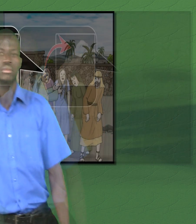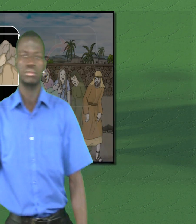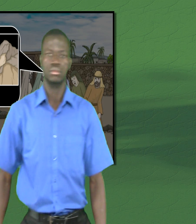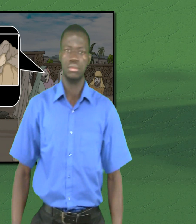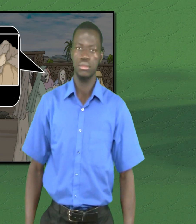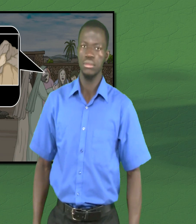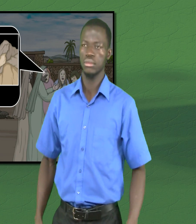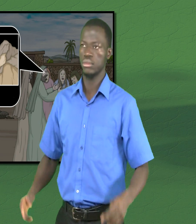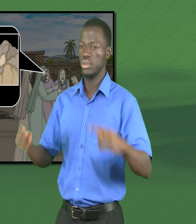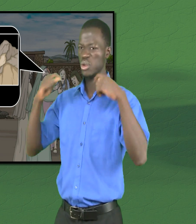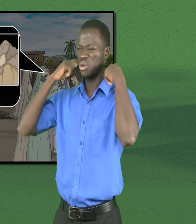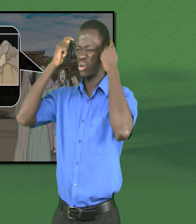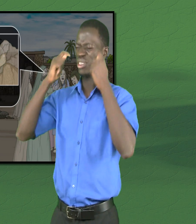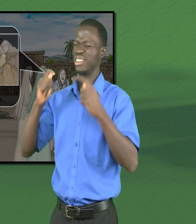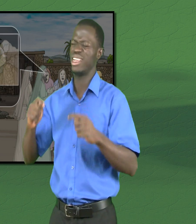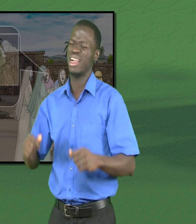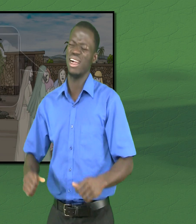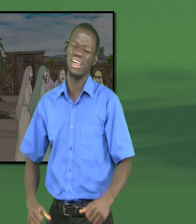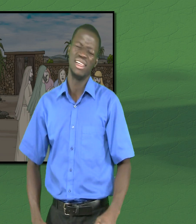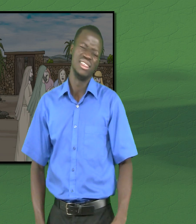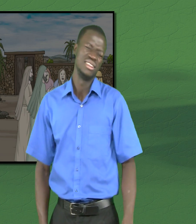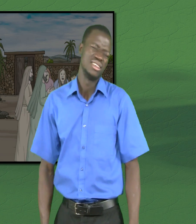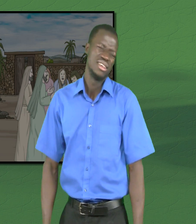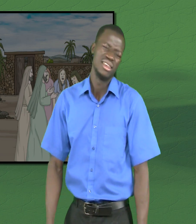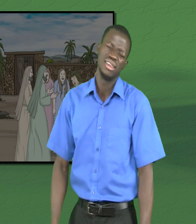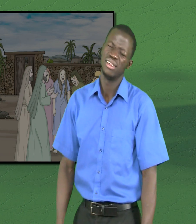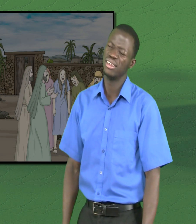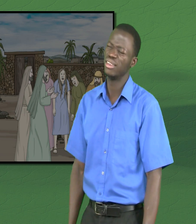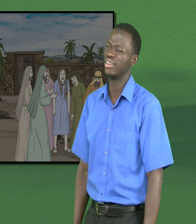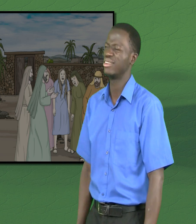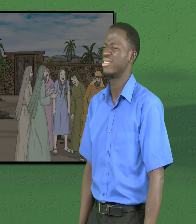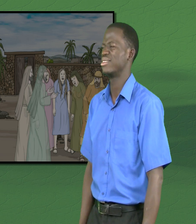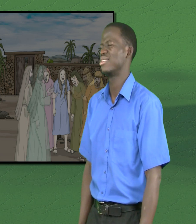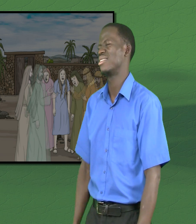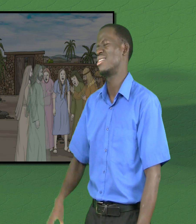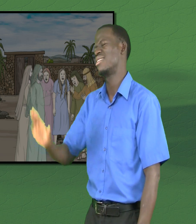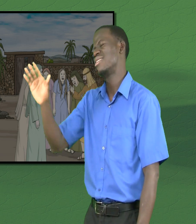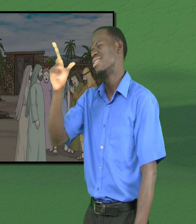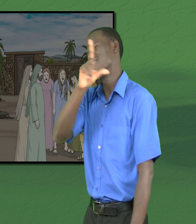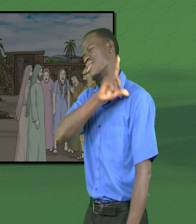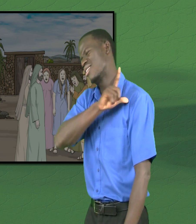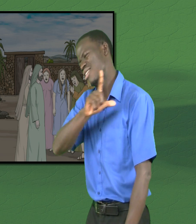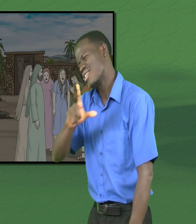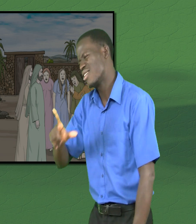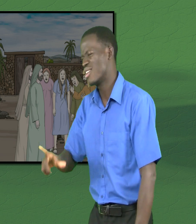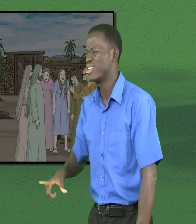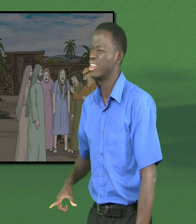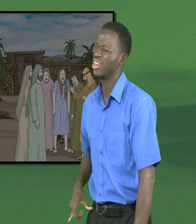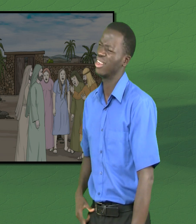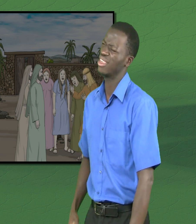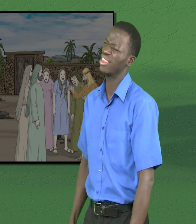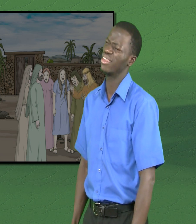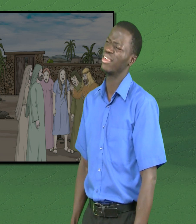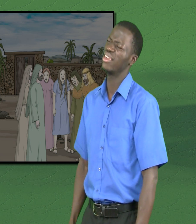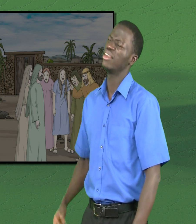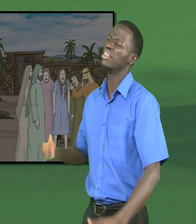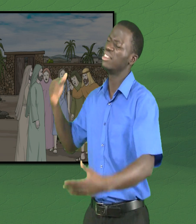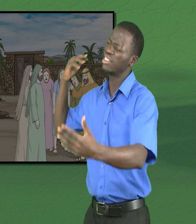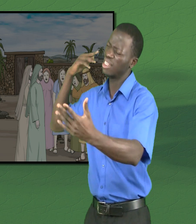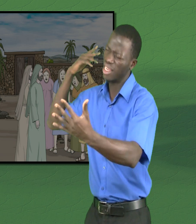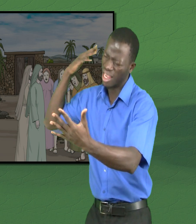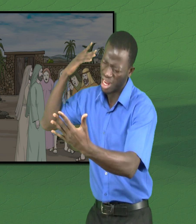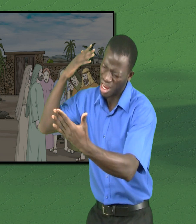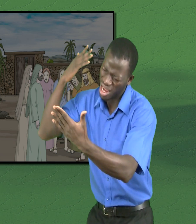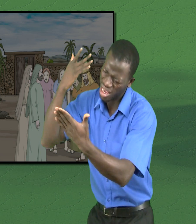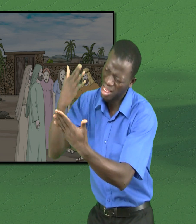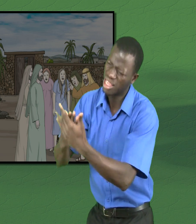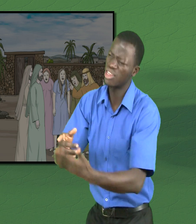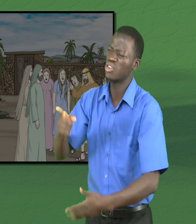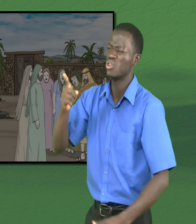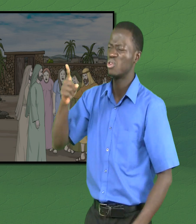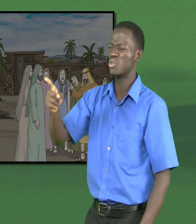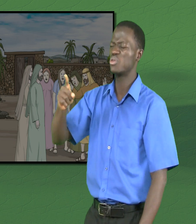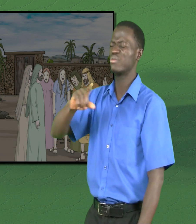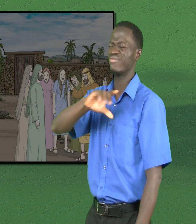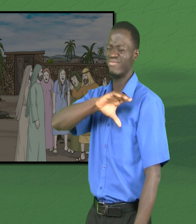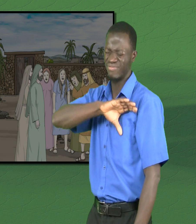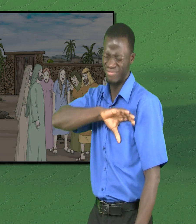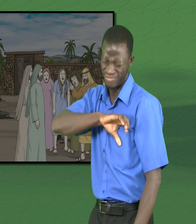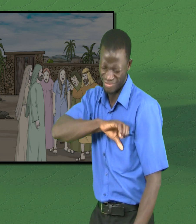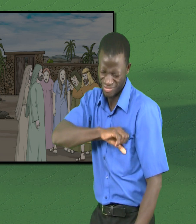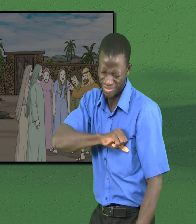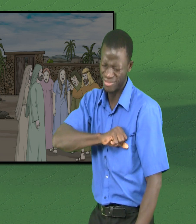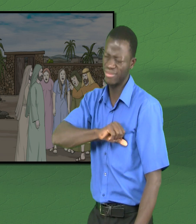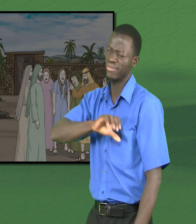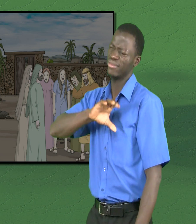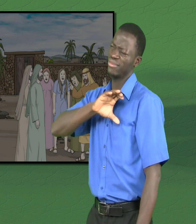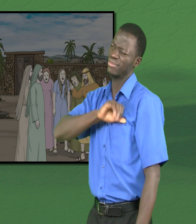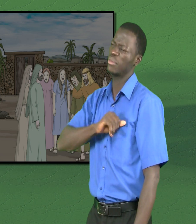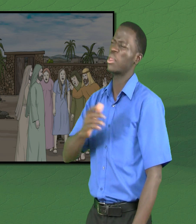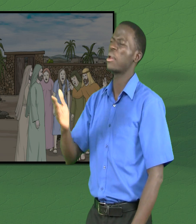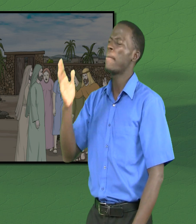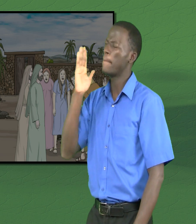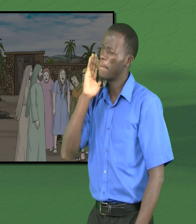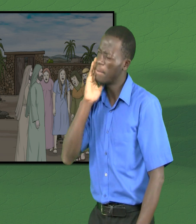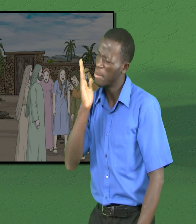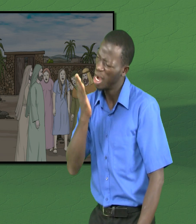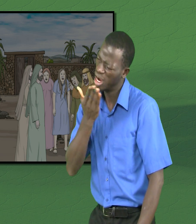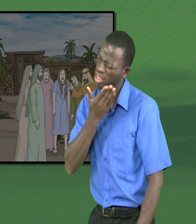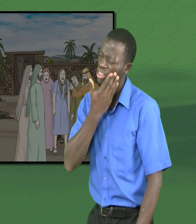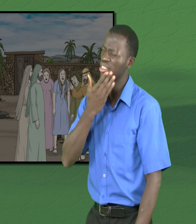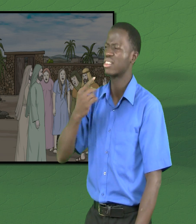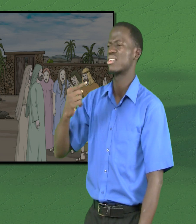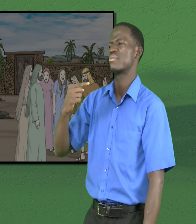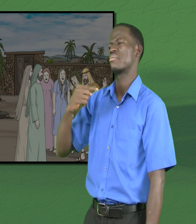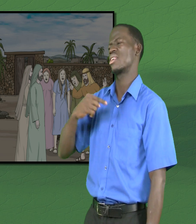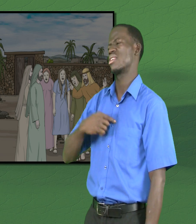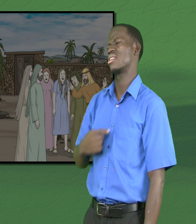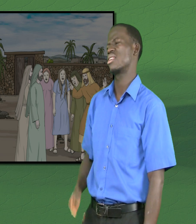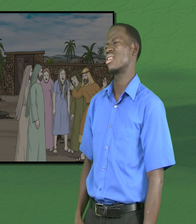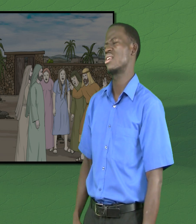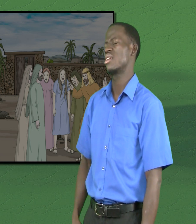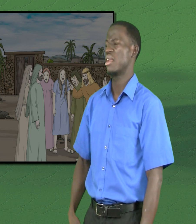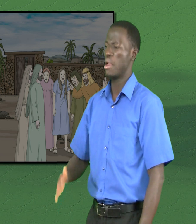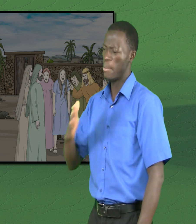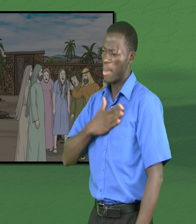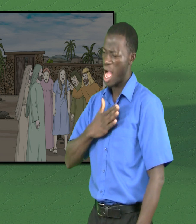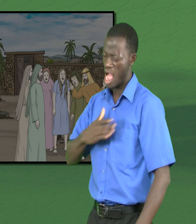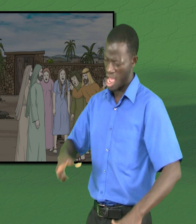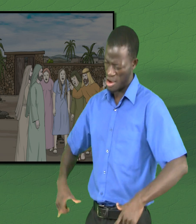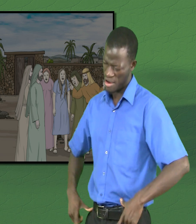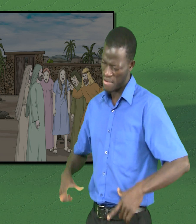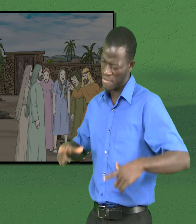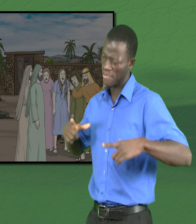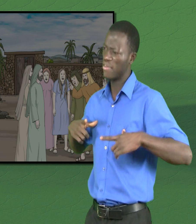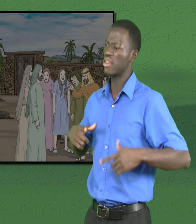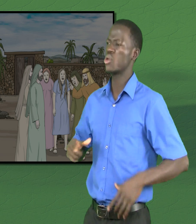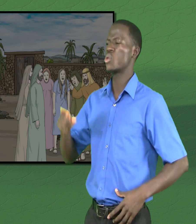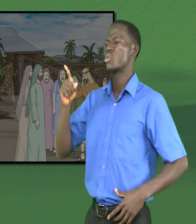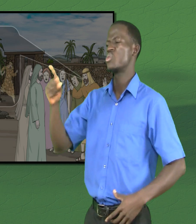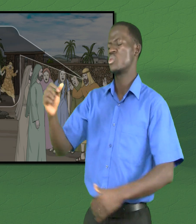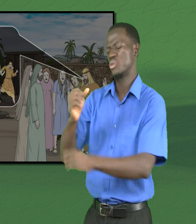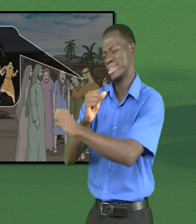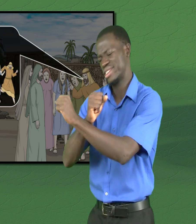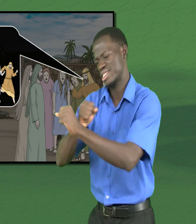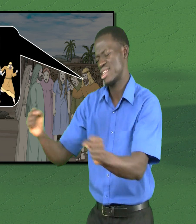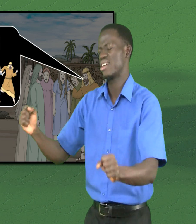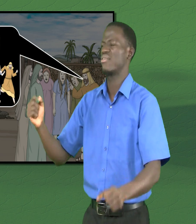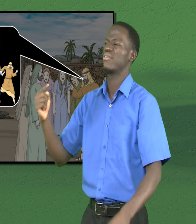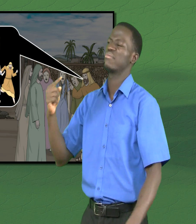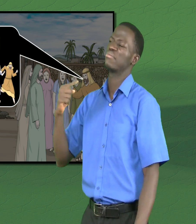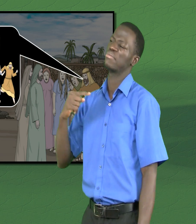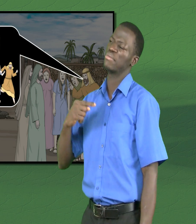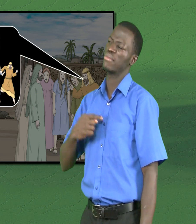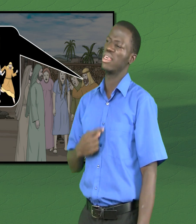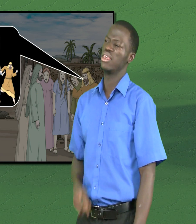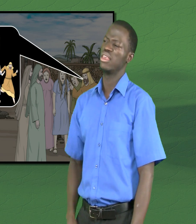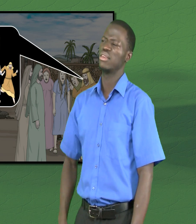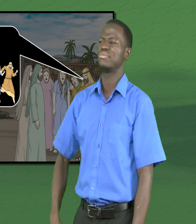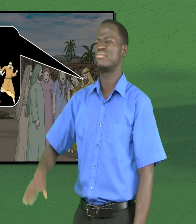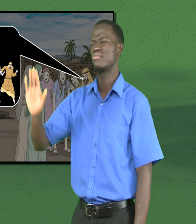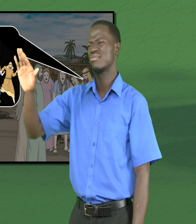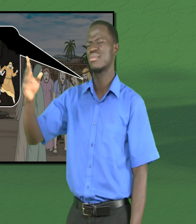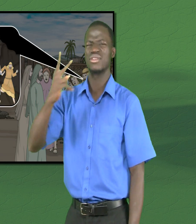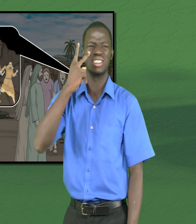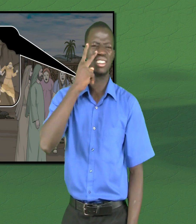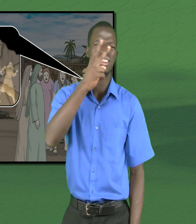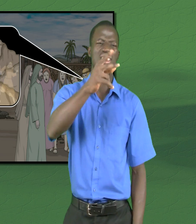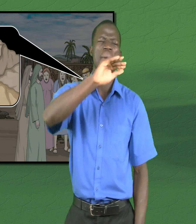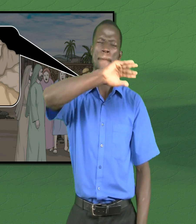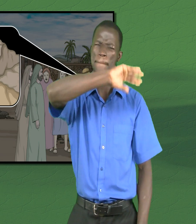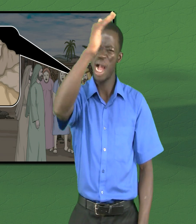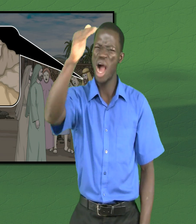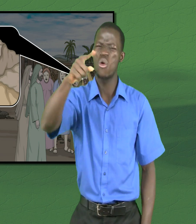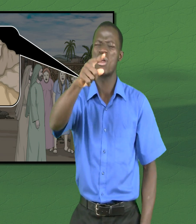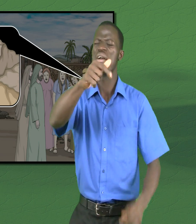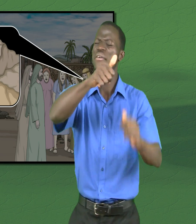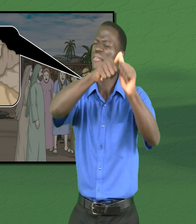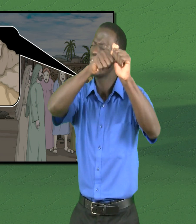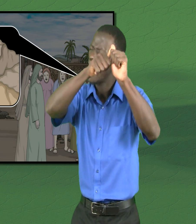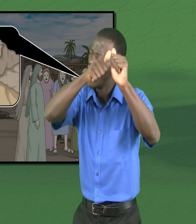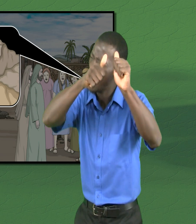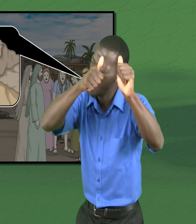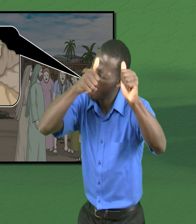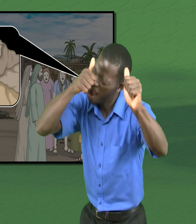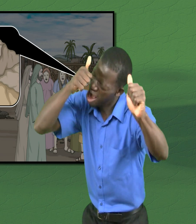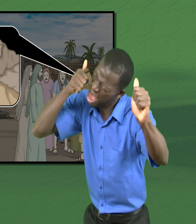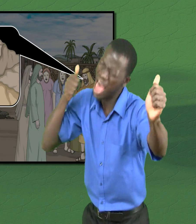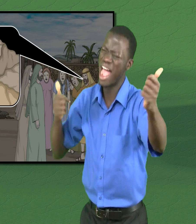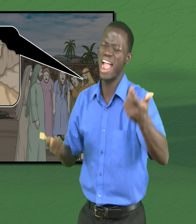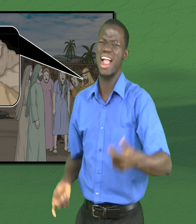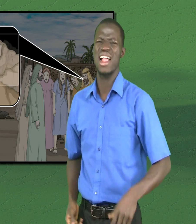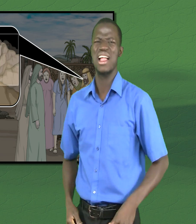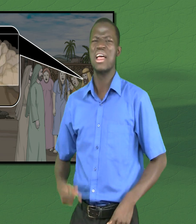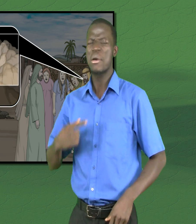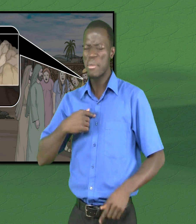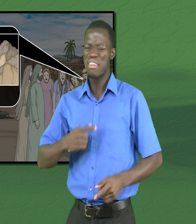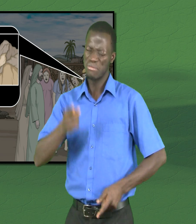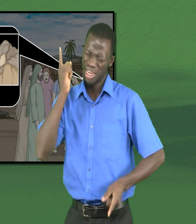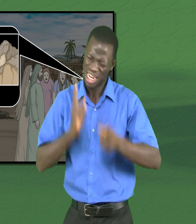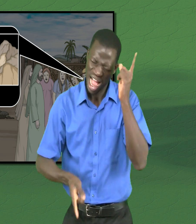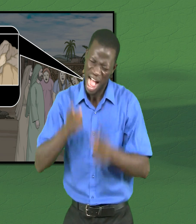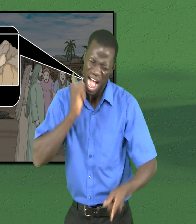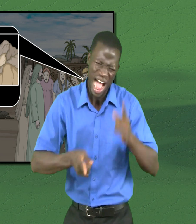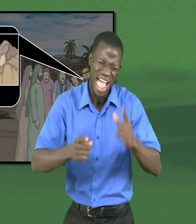But Lot replied, “No, my lords, please! Your servant has indeed found favor in your sight, and you have shown me great kindness by sparing my life. But I cannot run to the mountains;